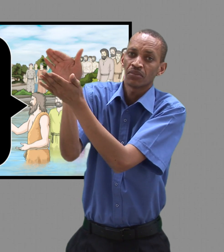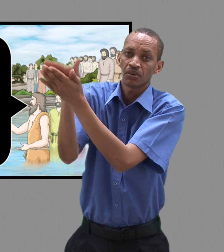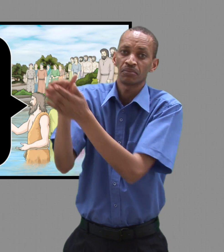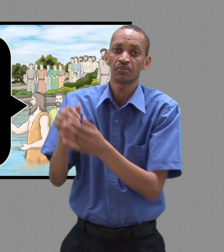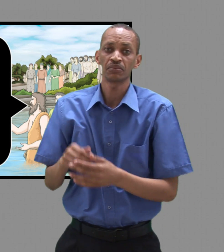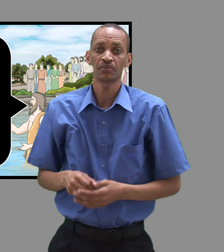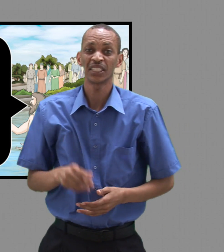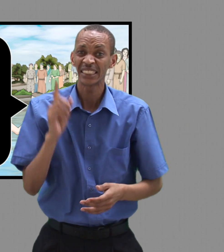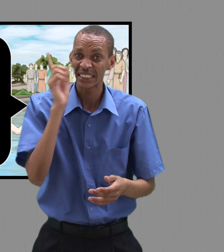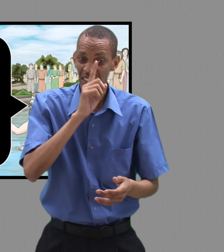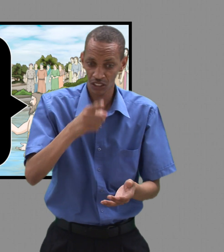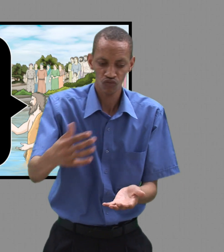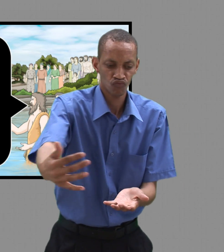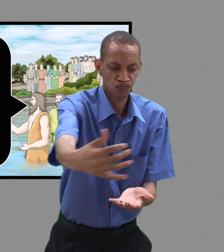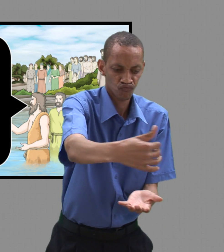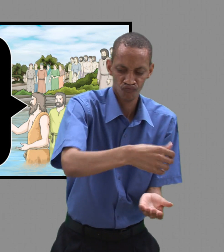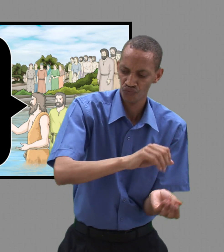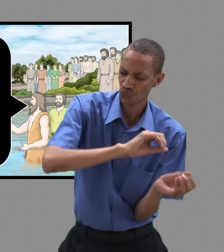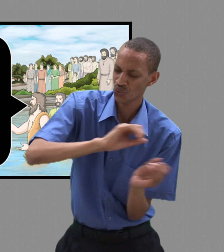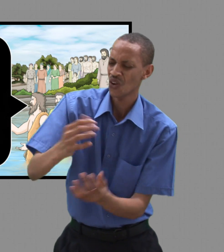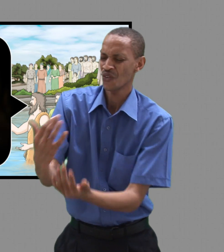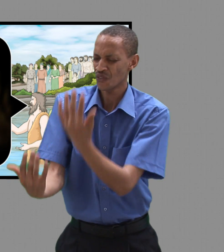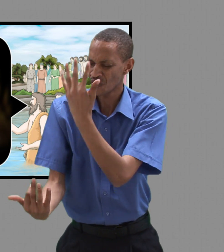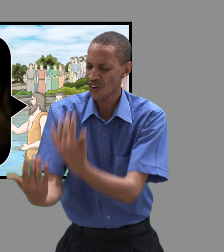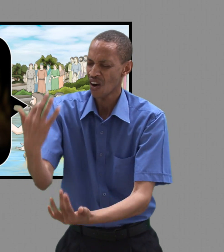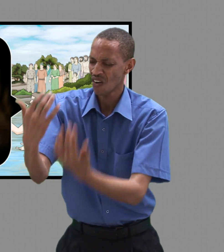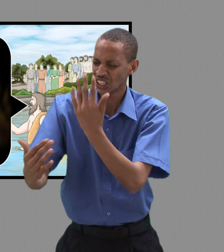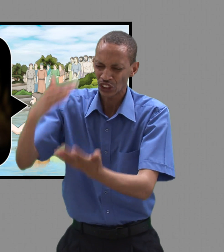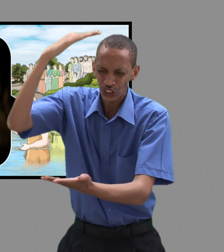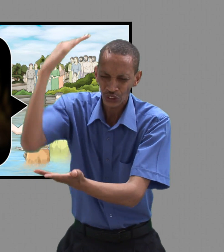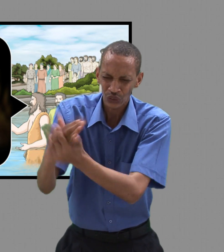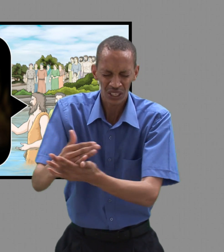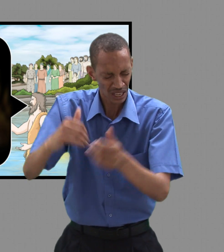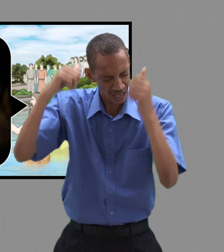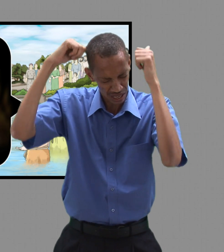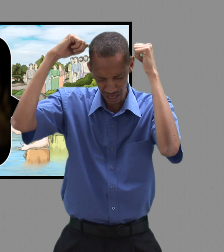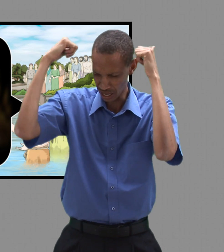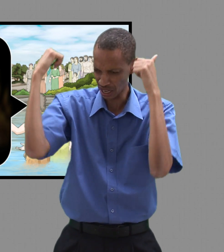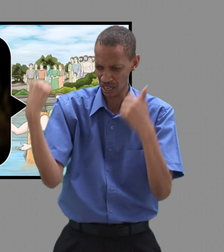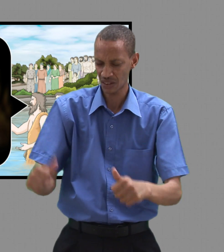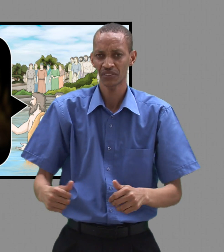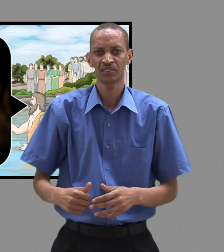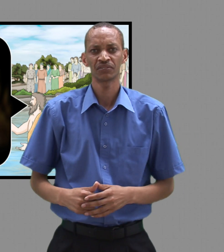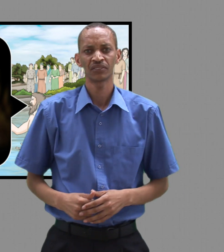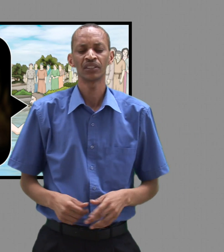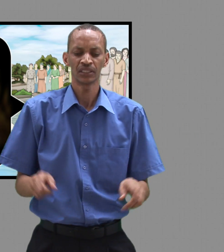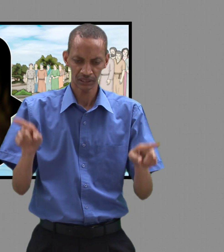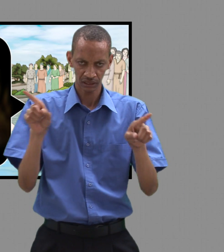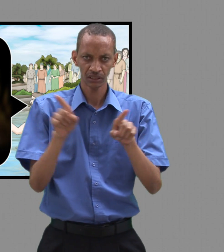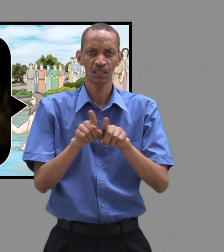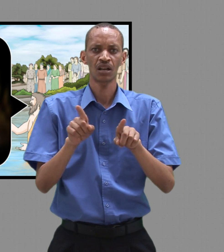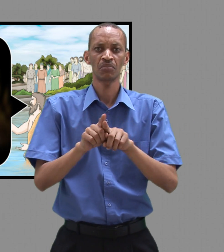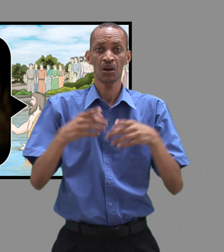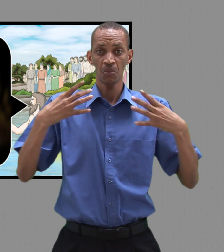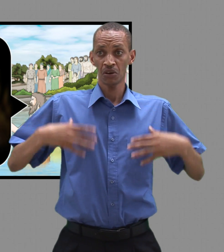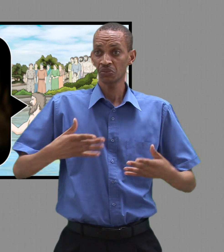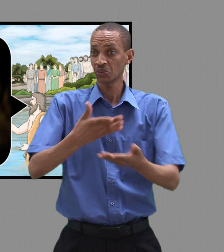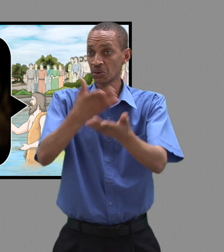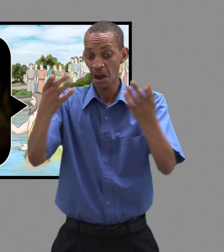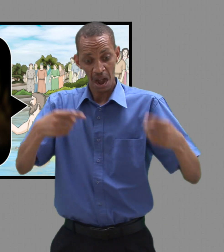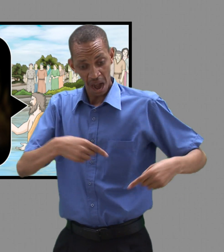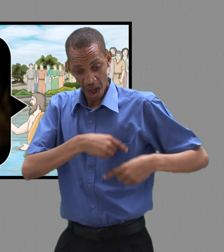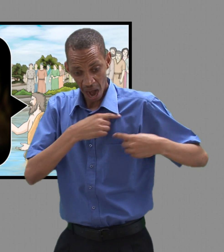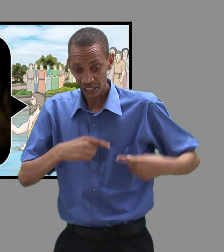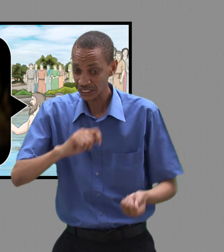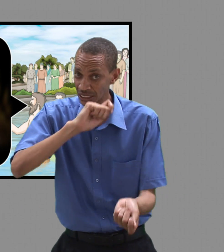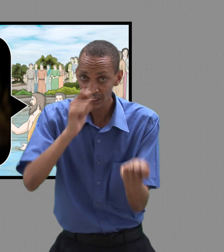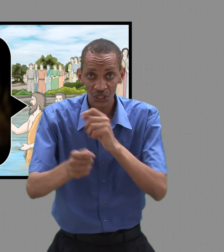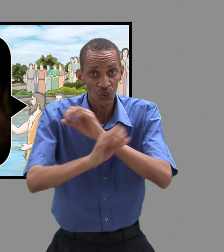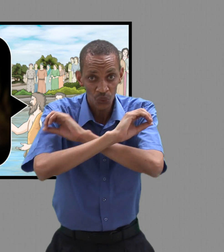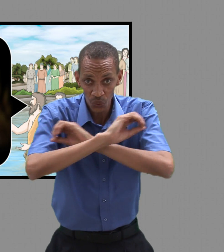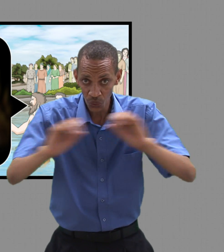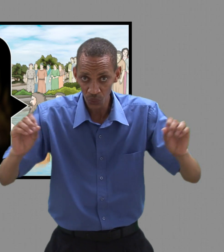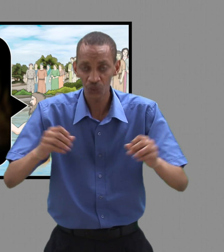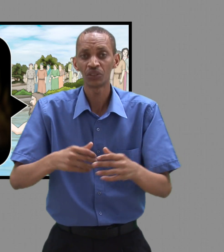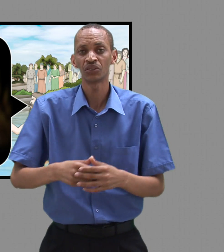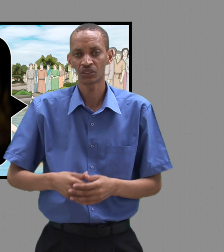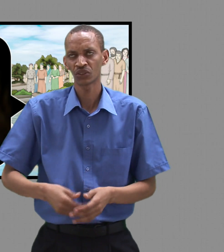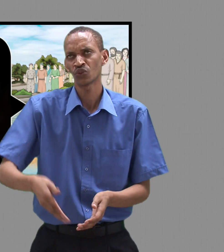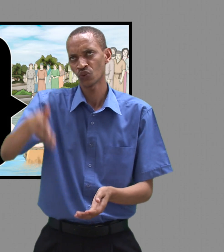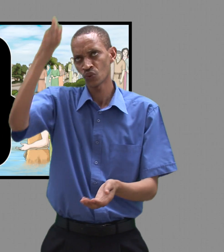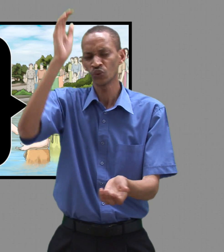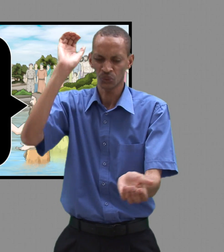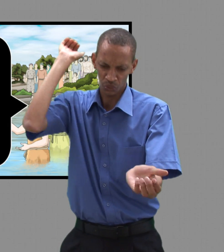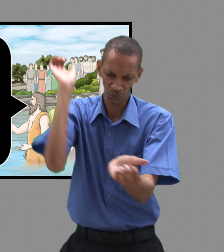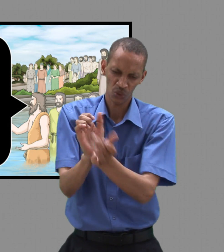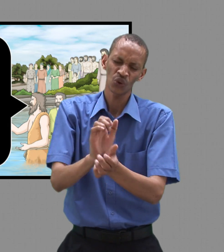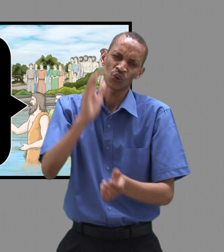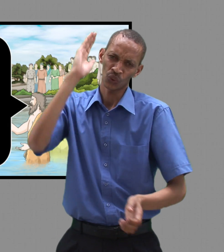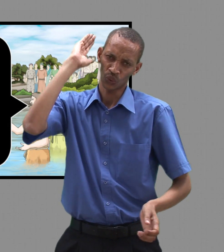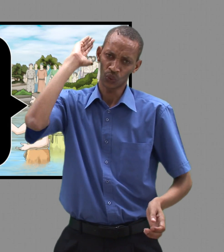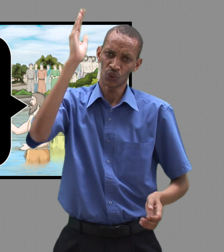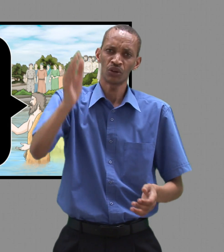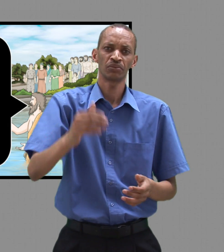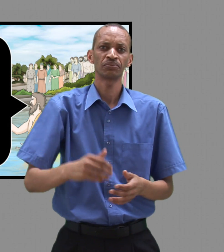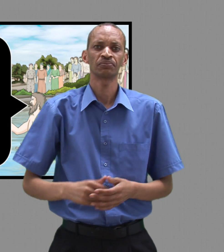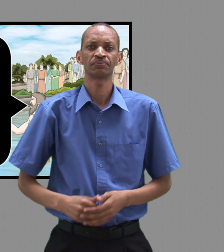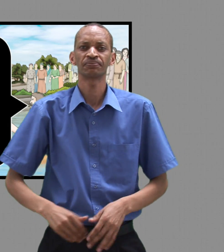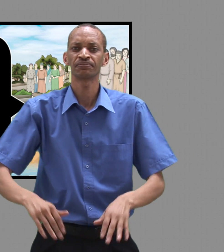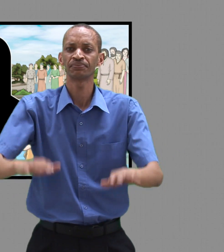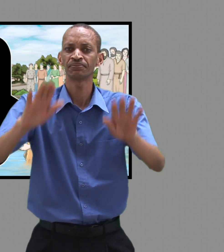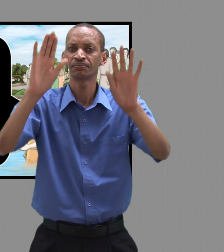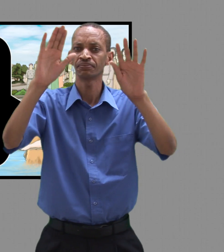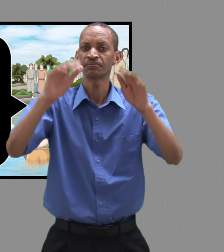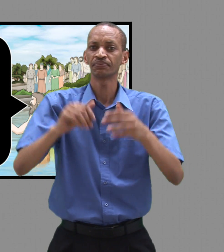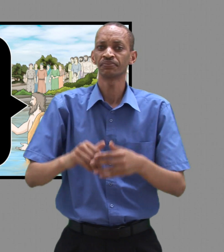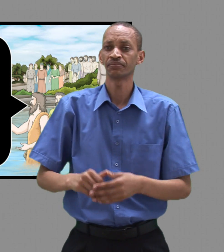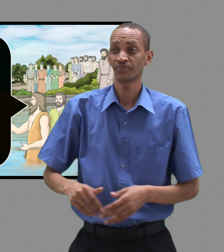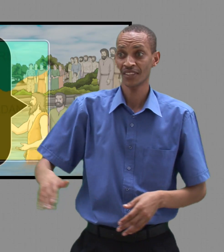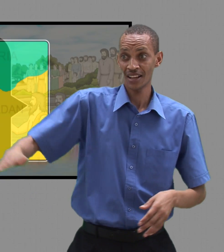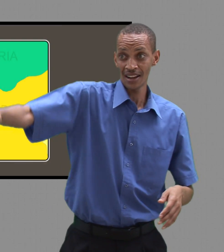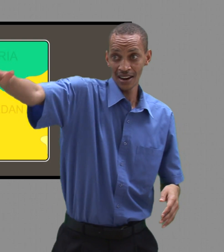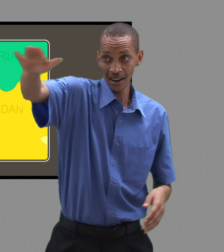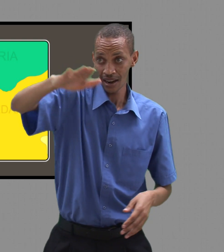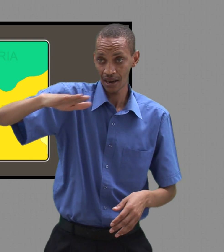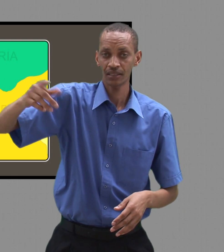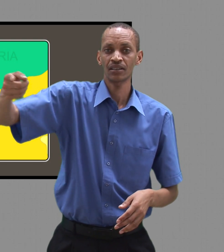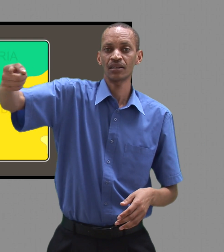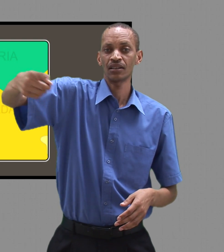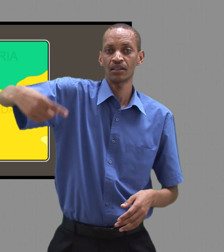but He will burn up the chaff with unquenchable fire.”